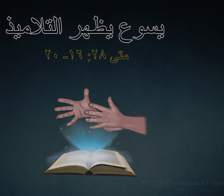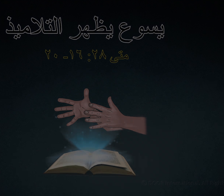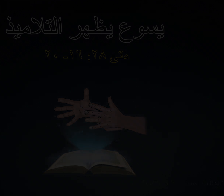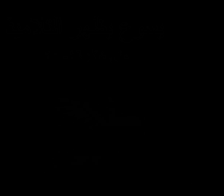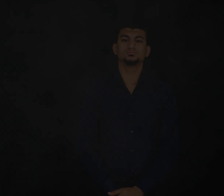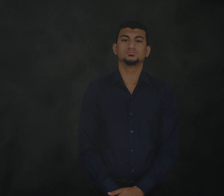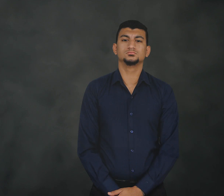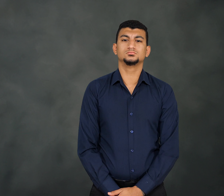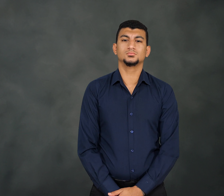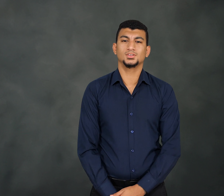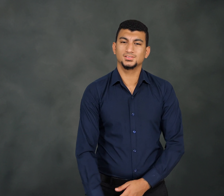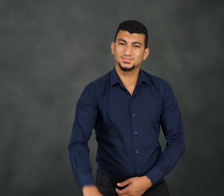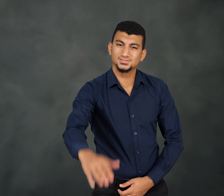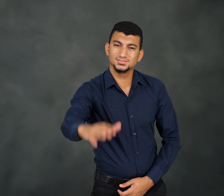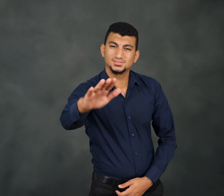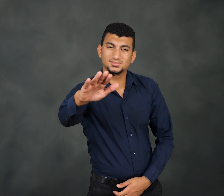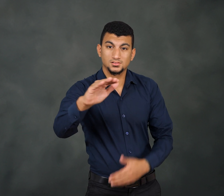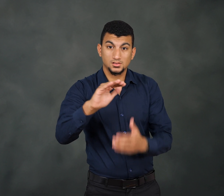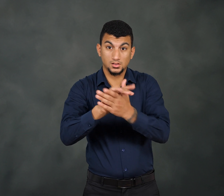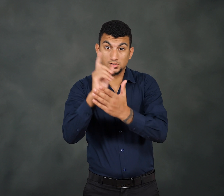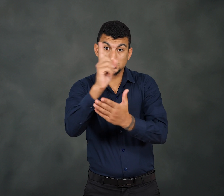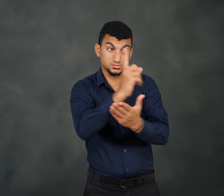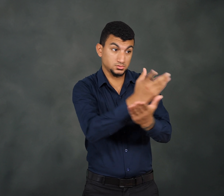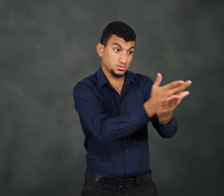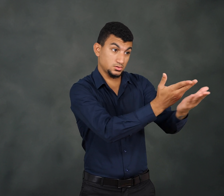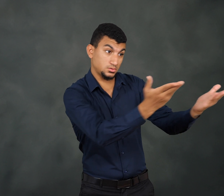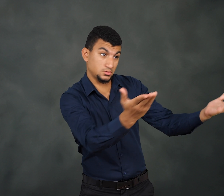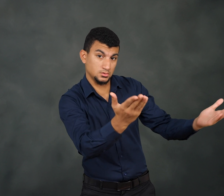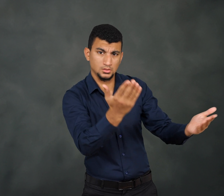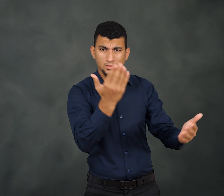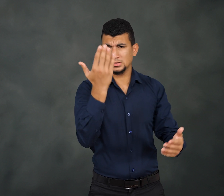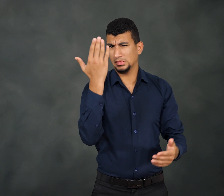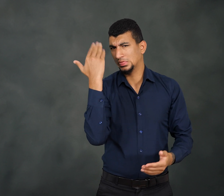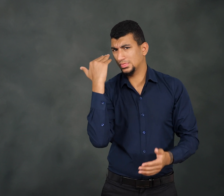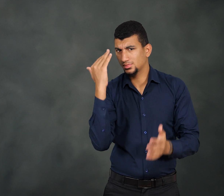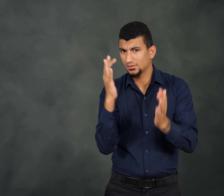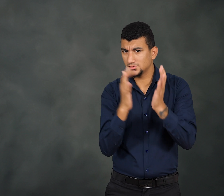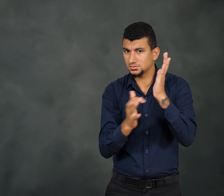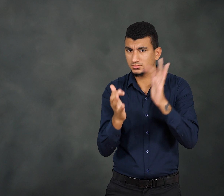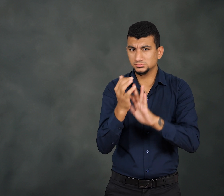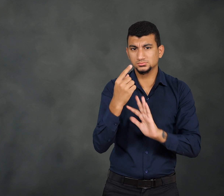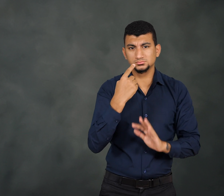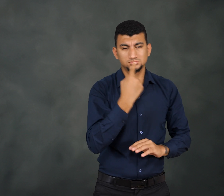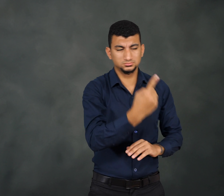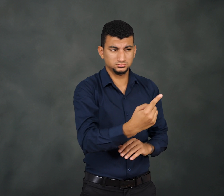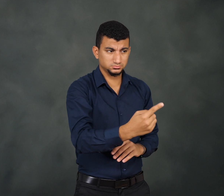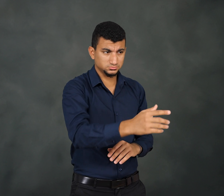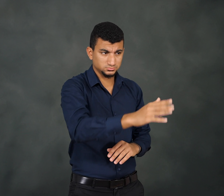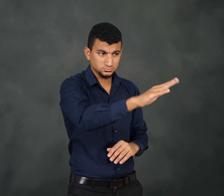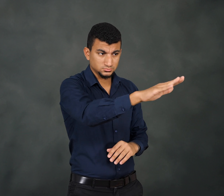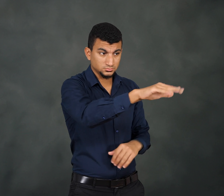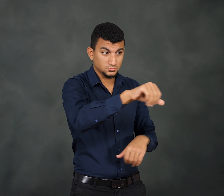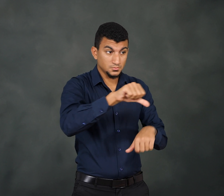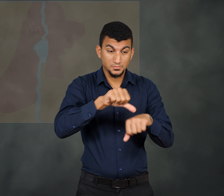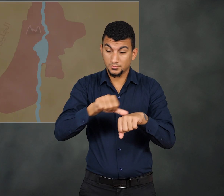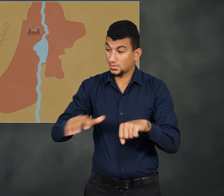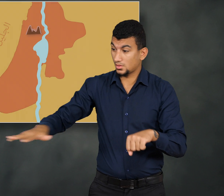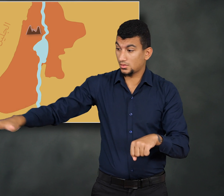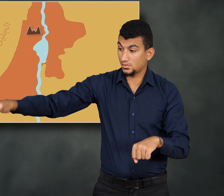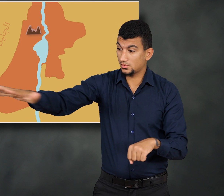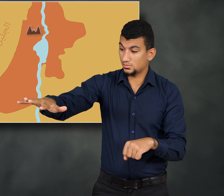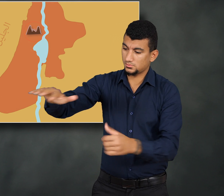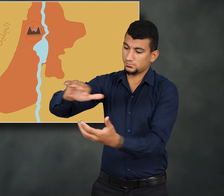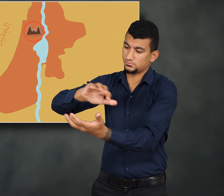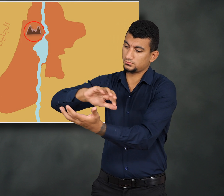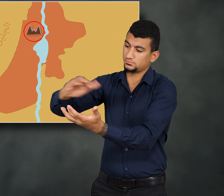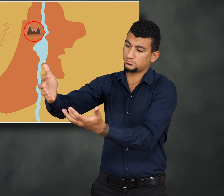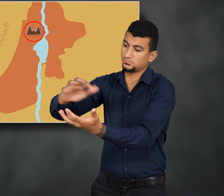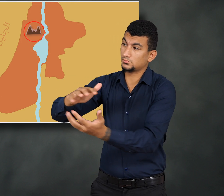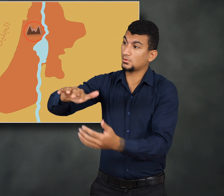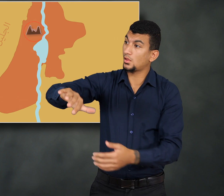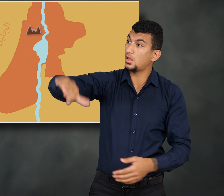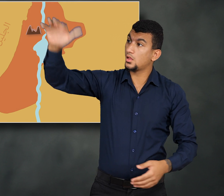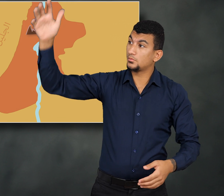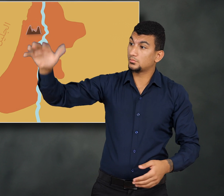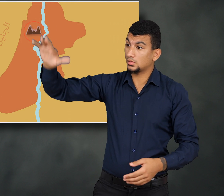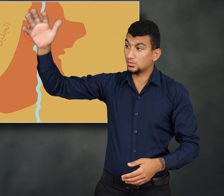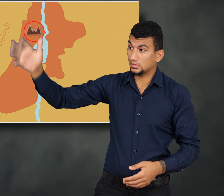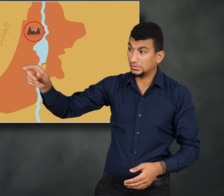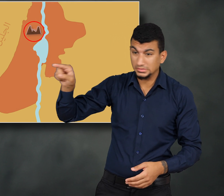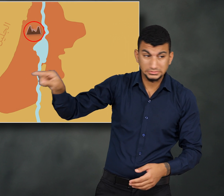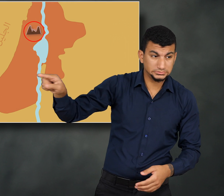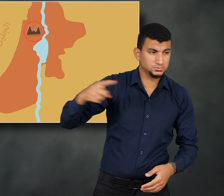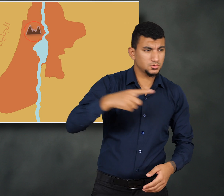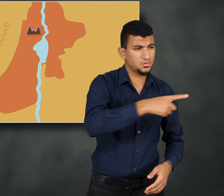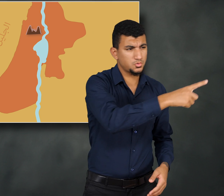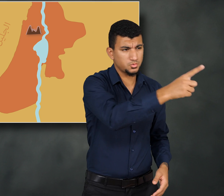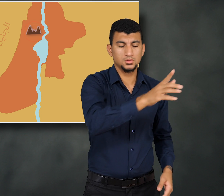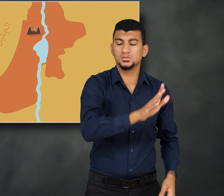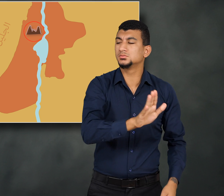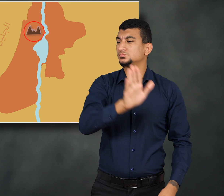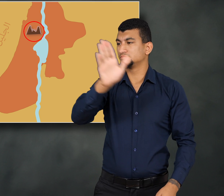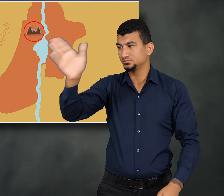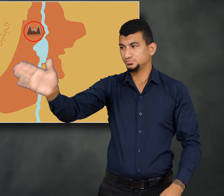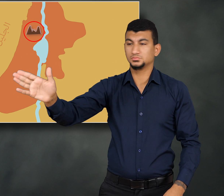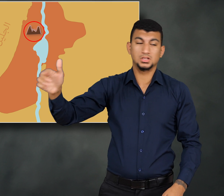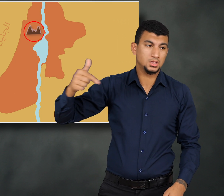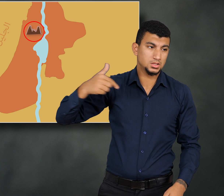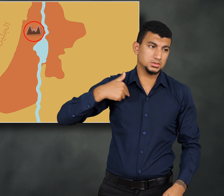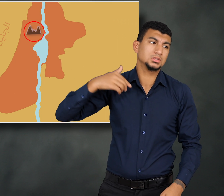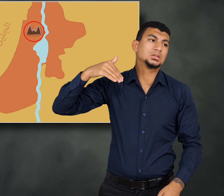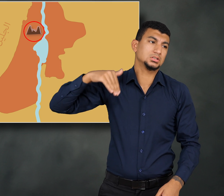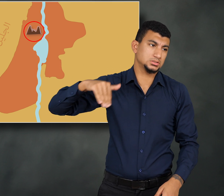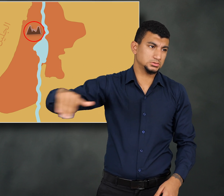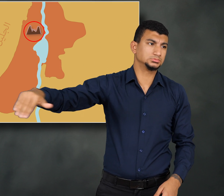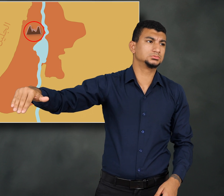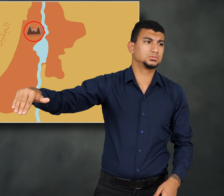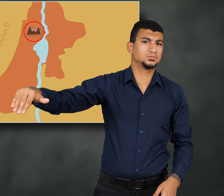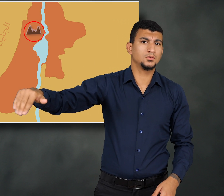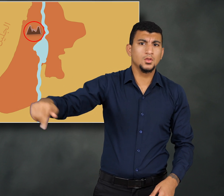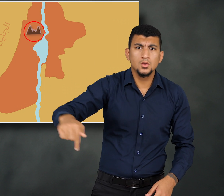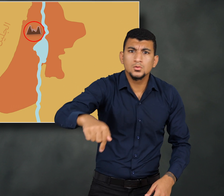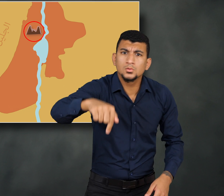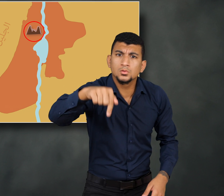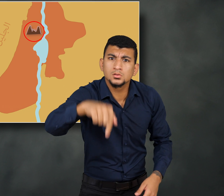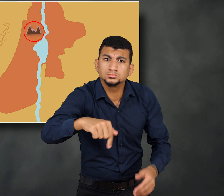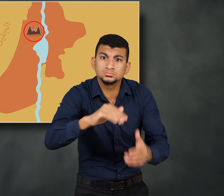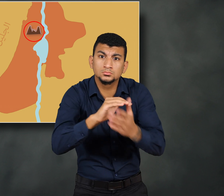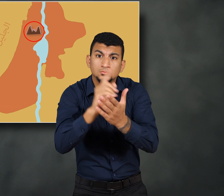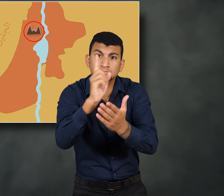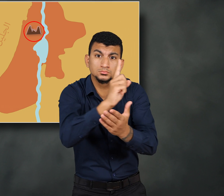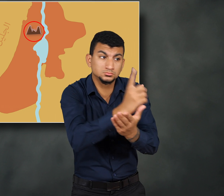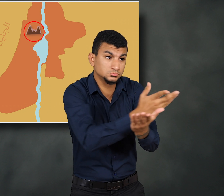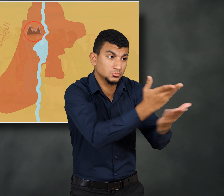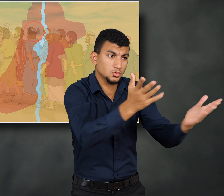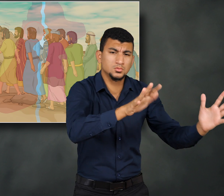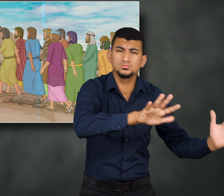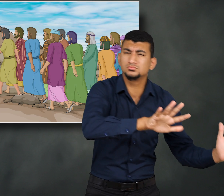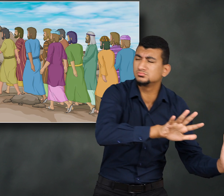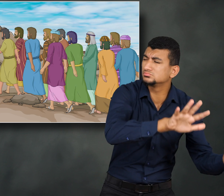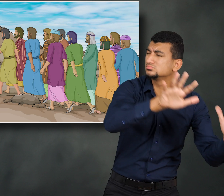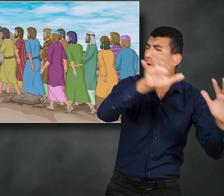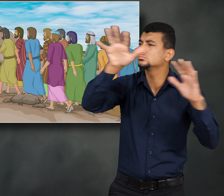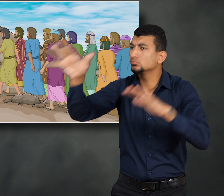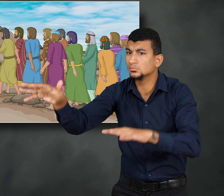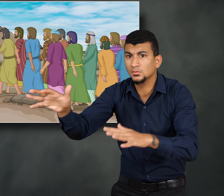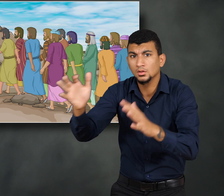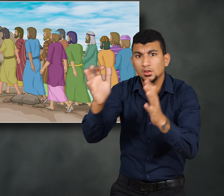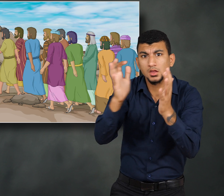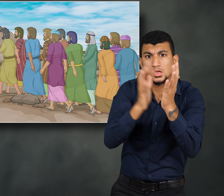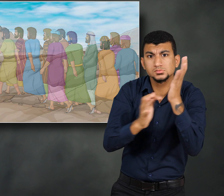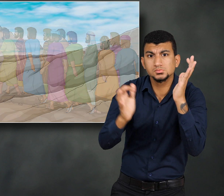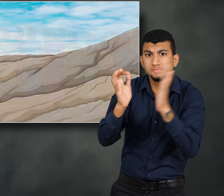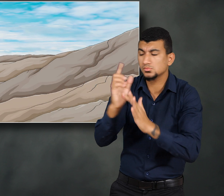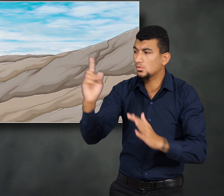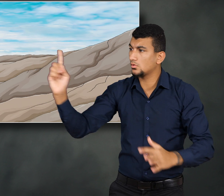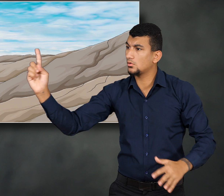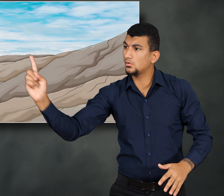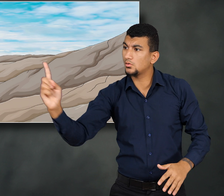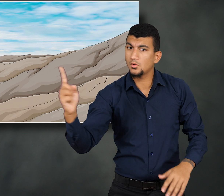Meanwhile, the eleven disciples went to Galilee, to the mountain Jesus had designated.